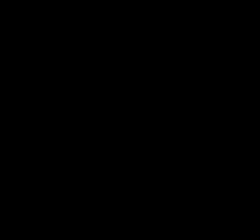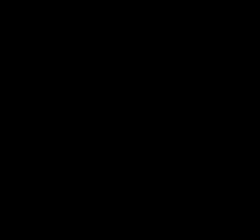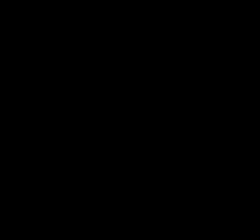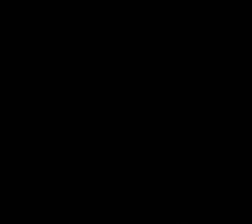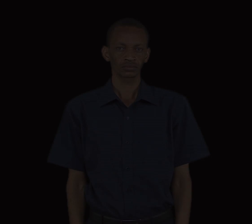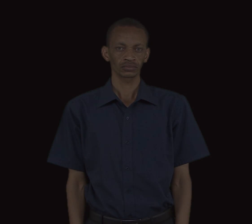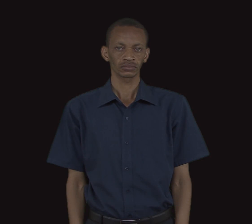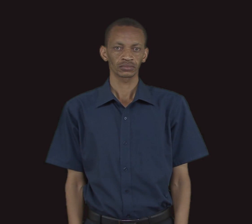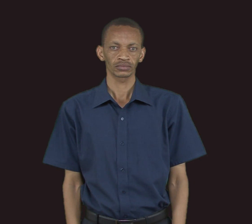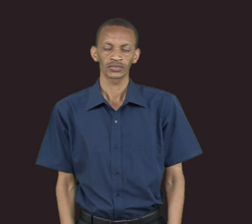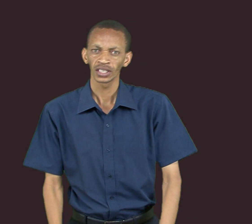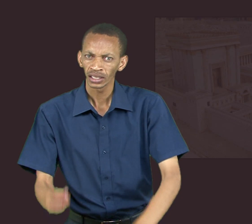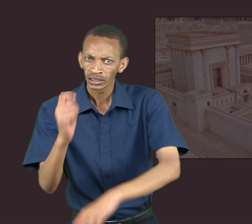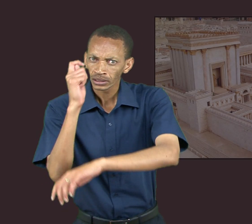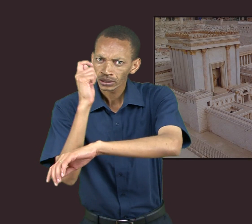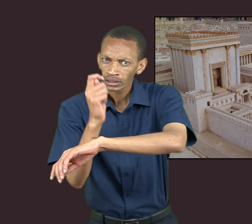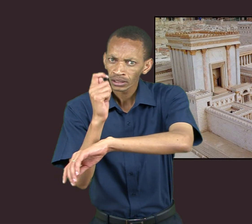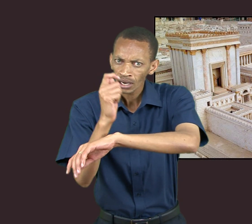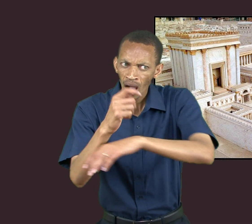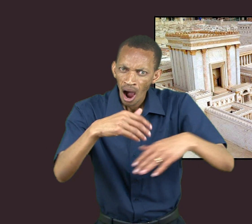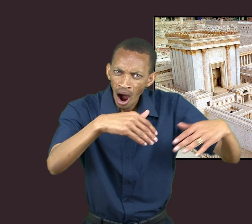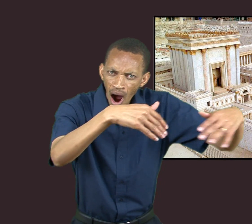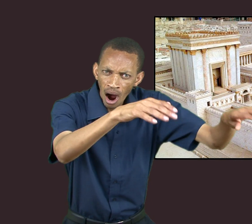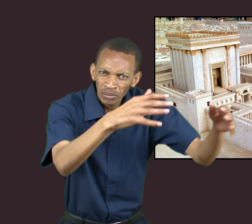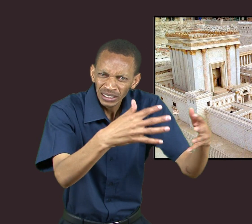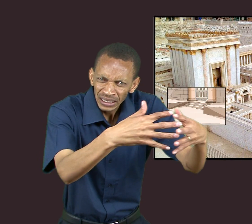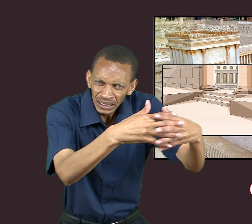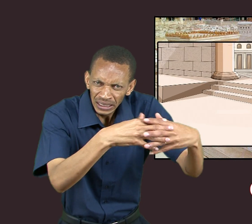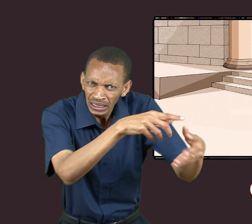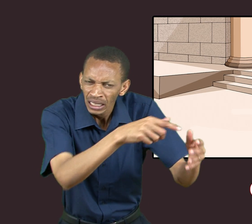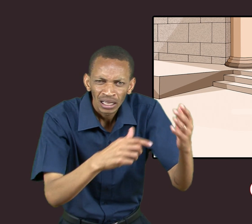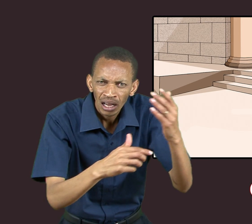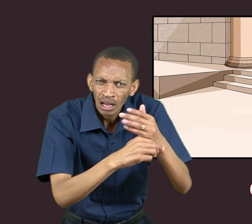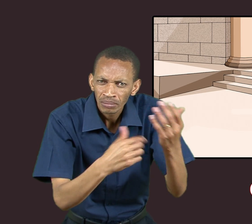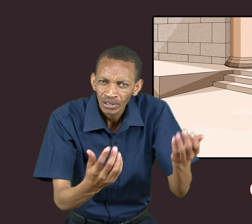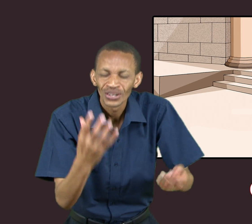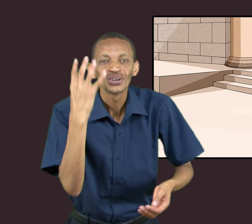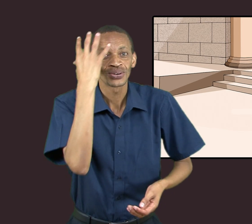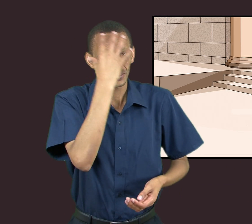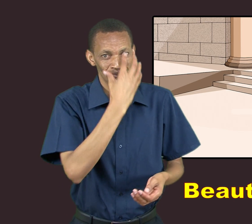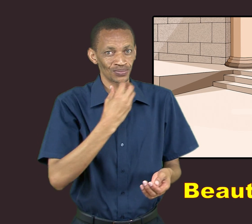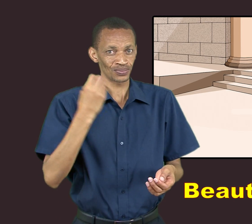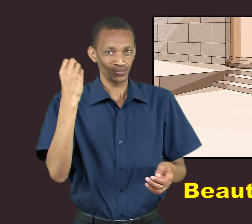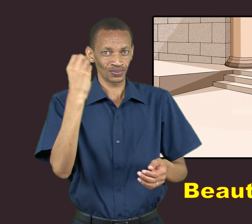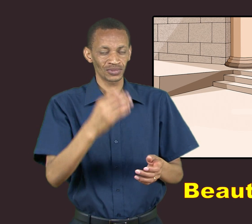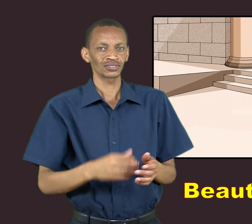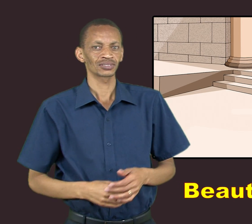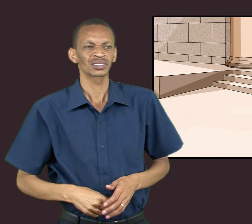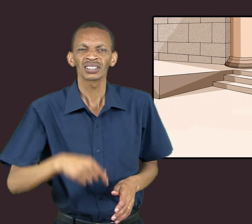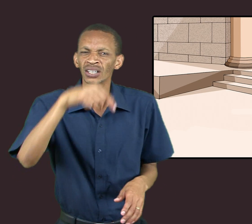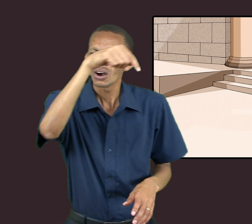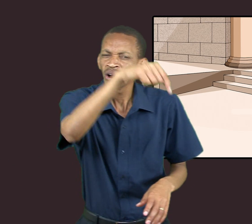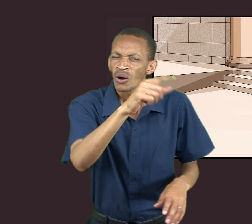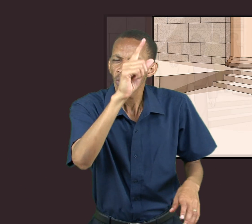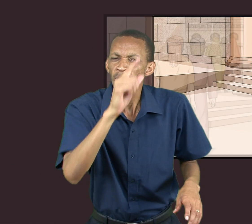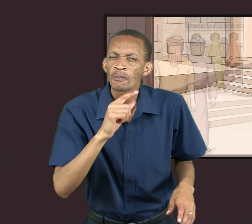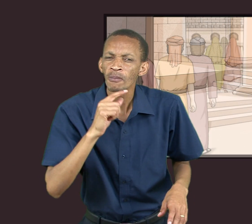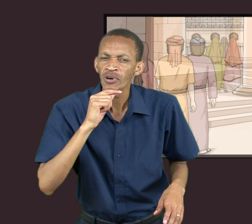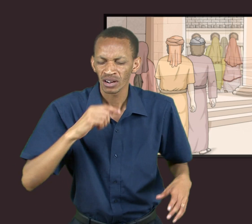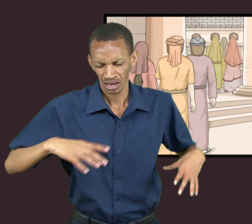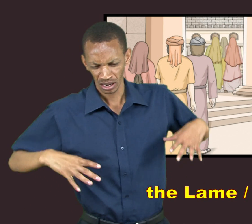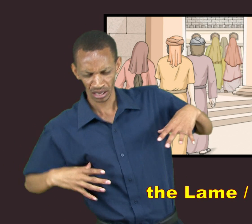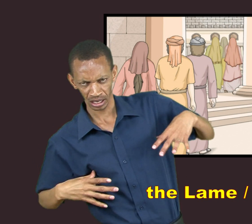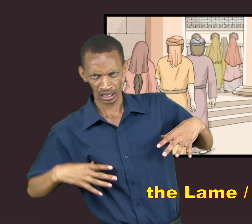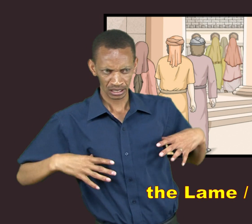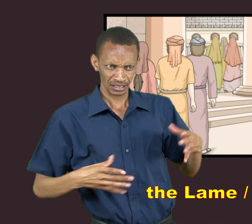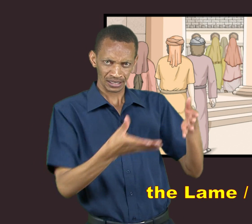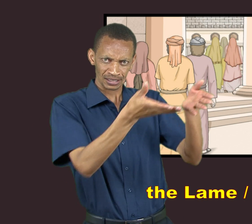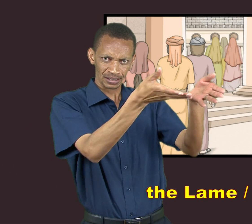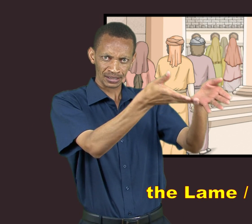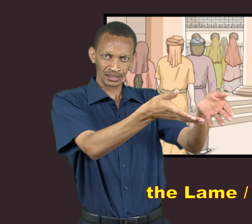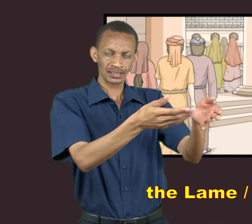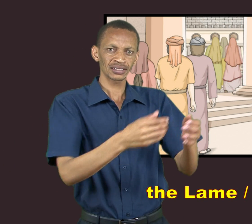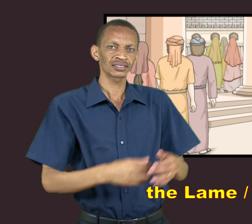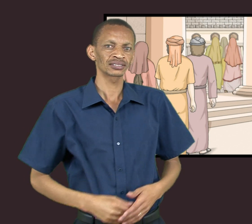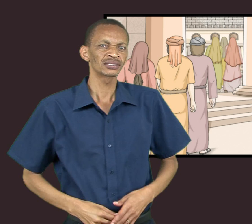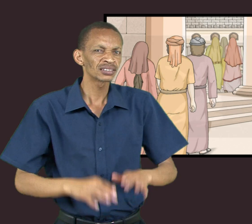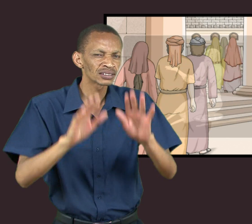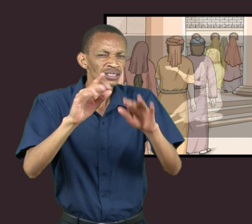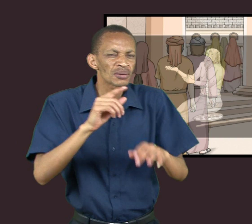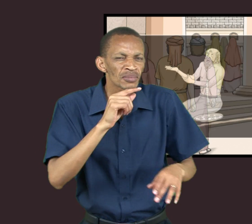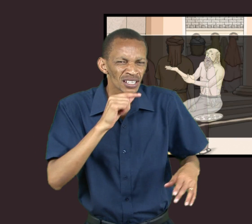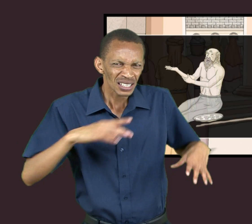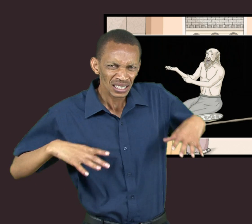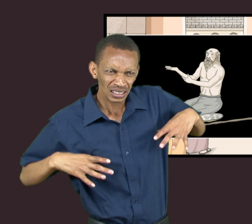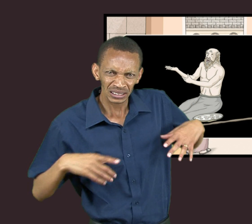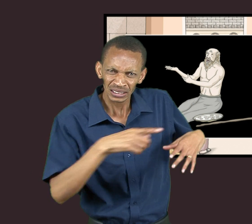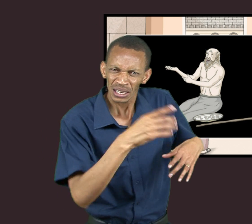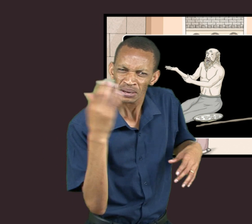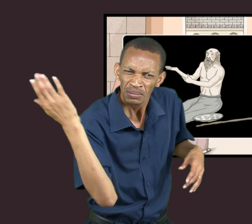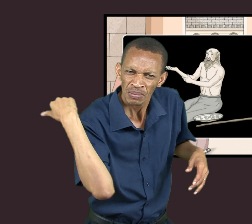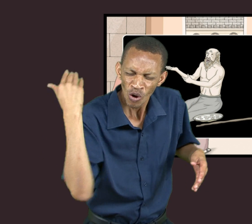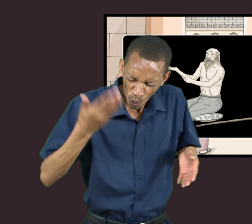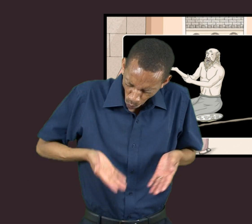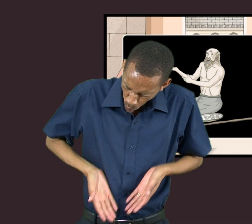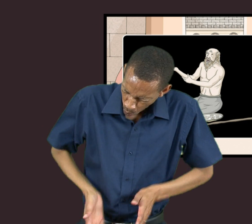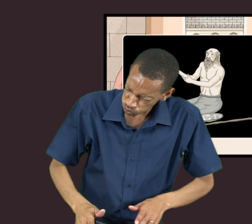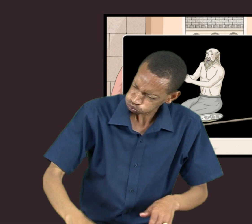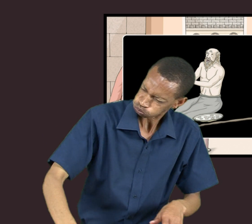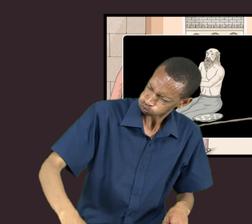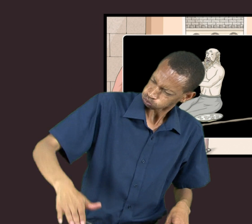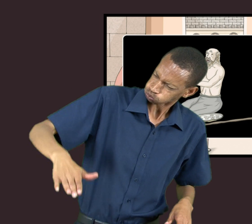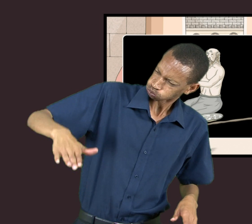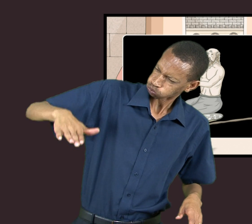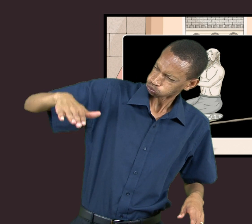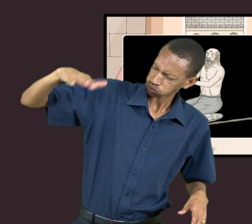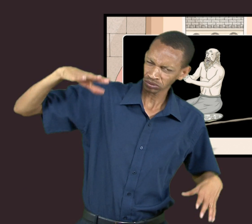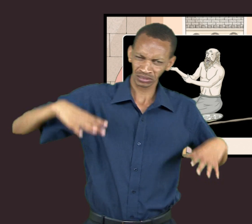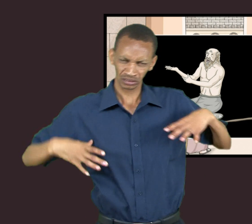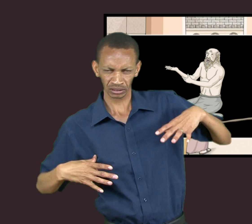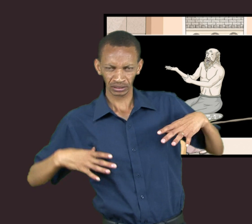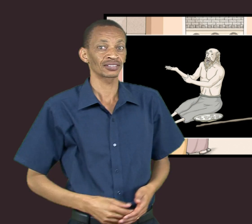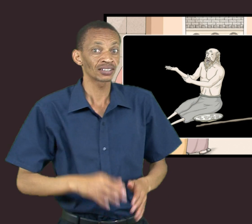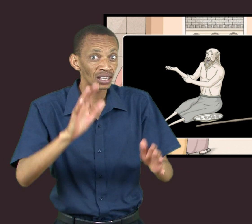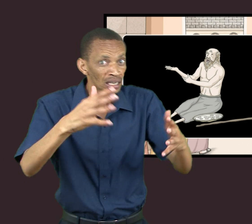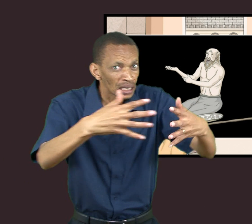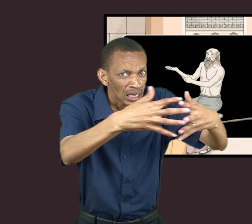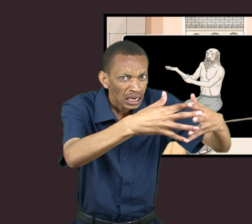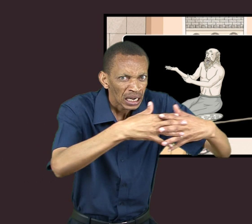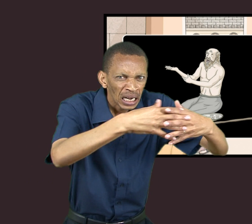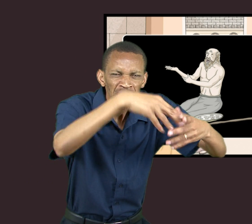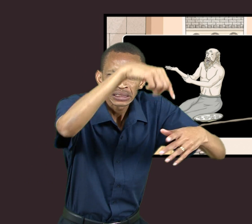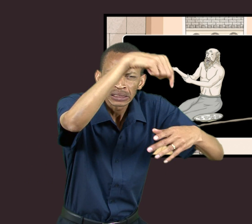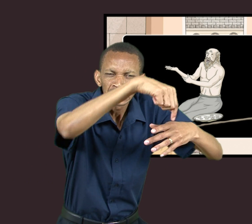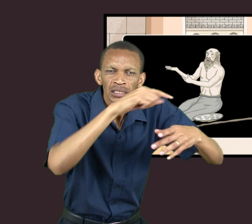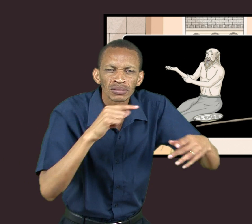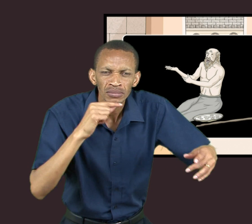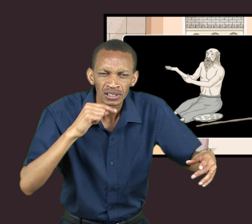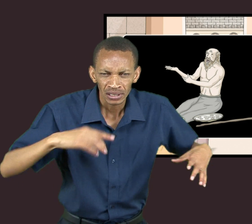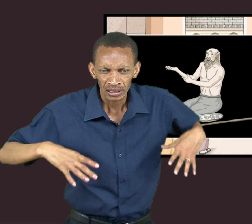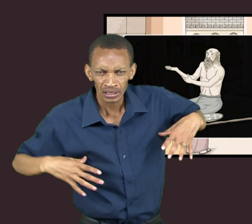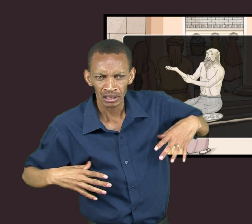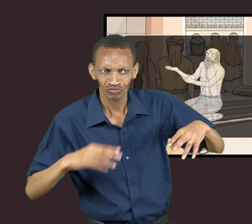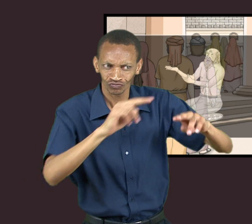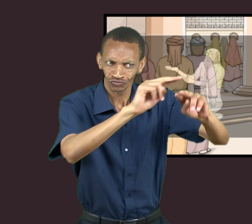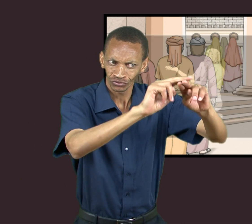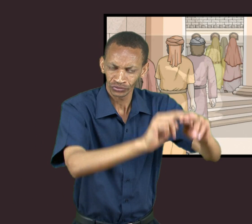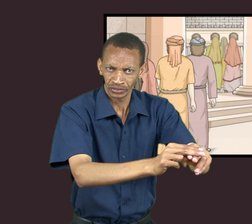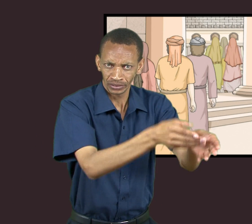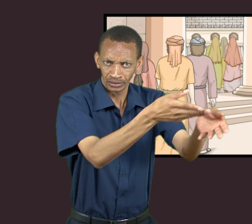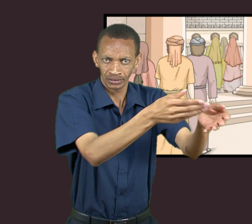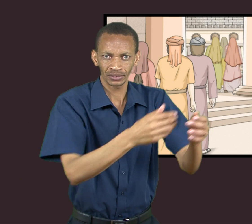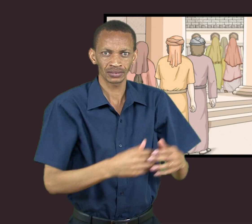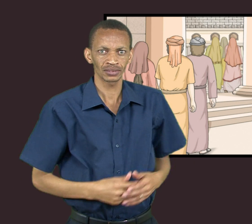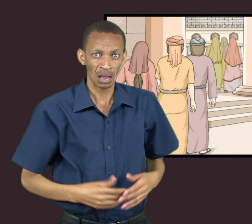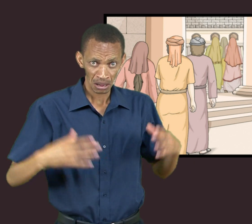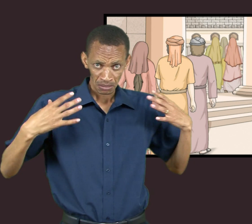One afternoon Peter and John were going up to the temple at the hour of prayer, the ninth hour.